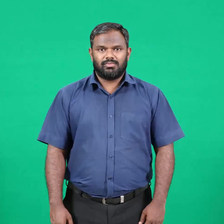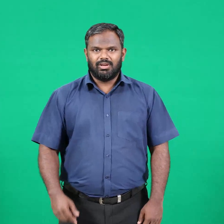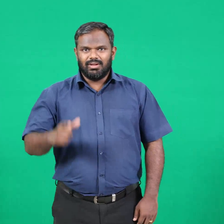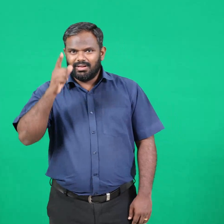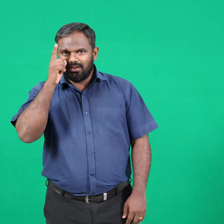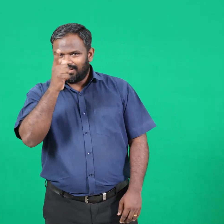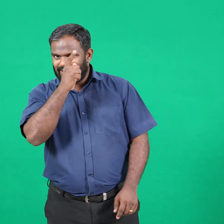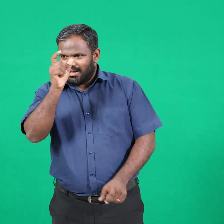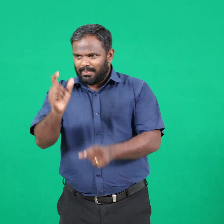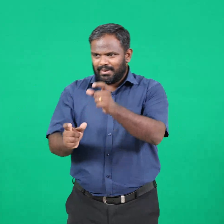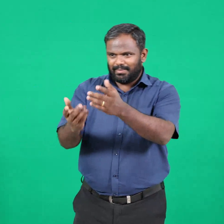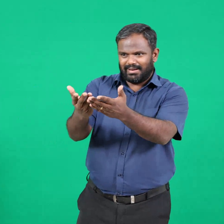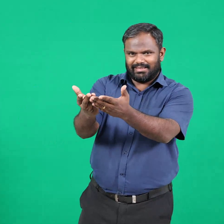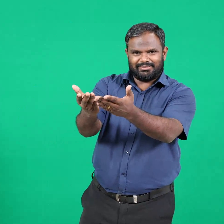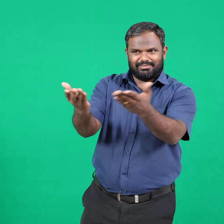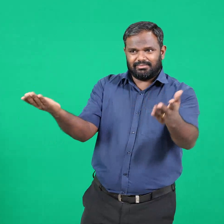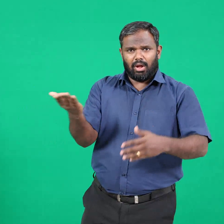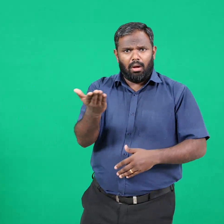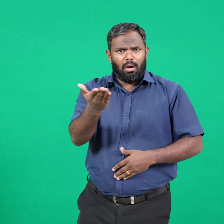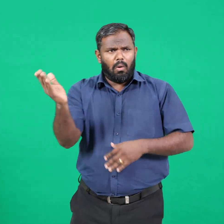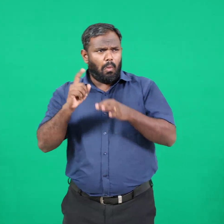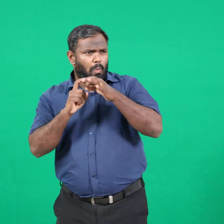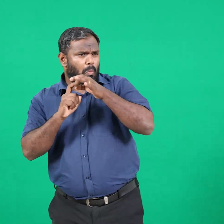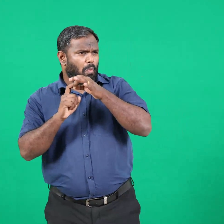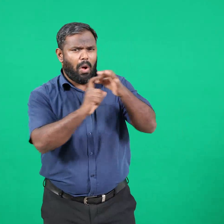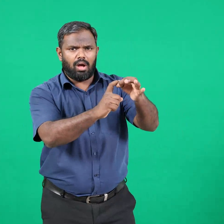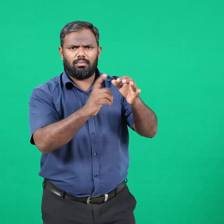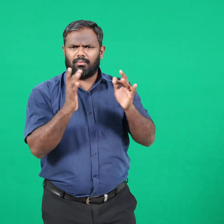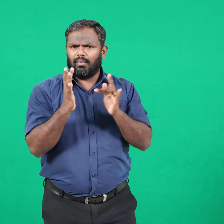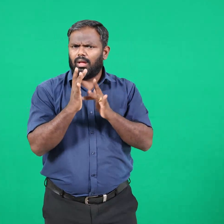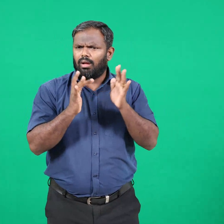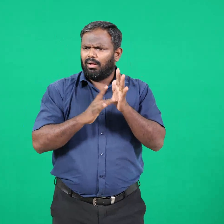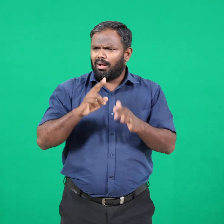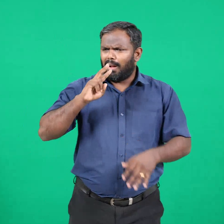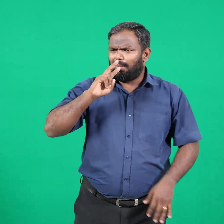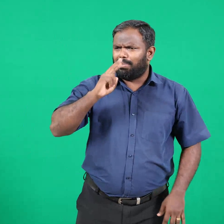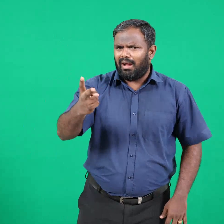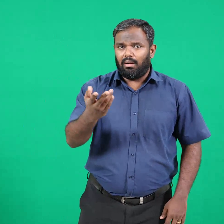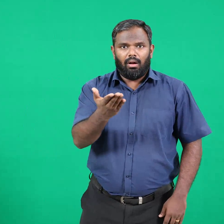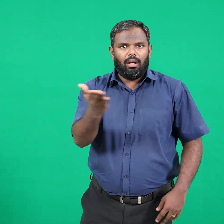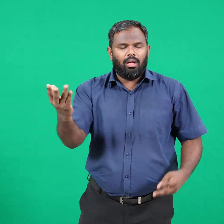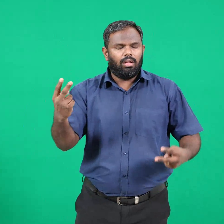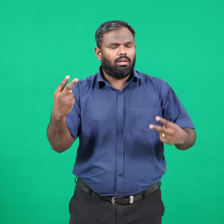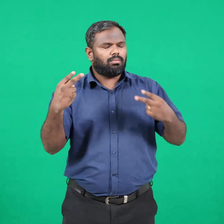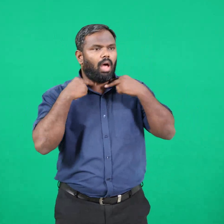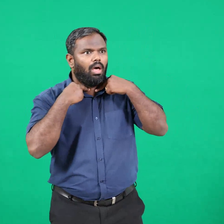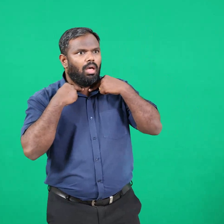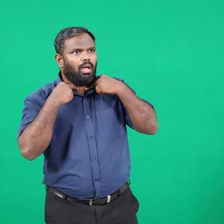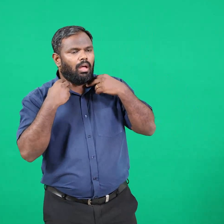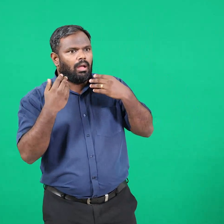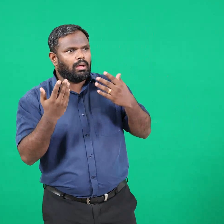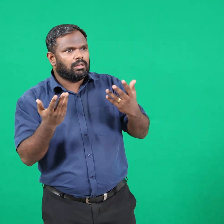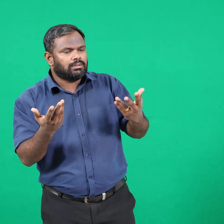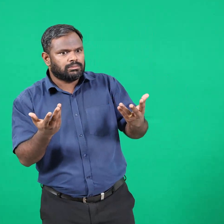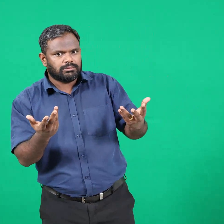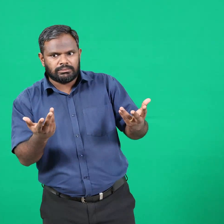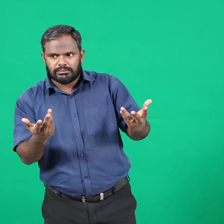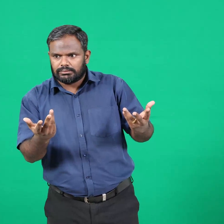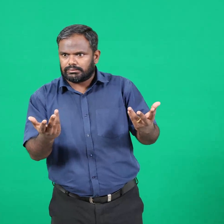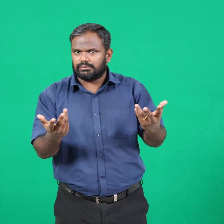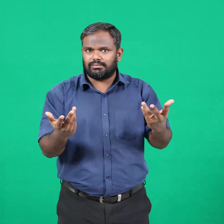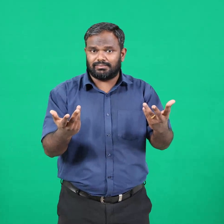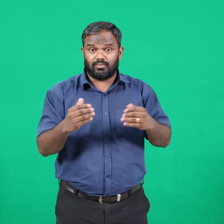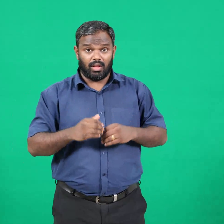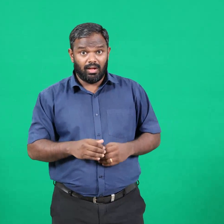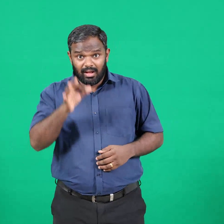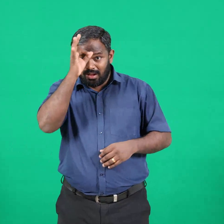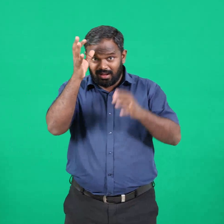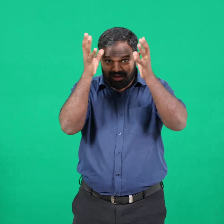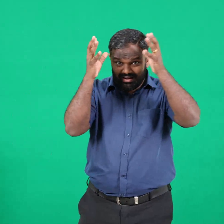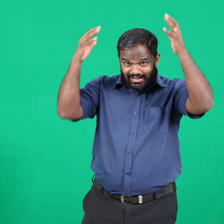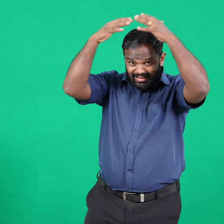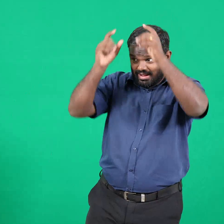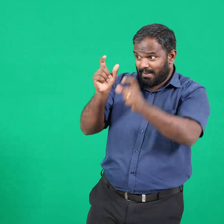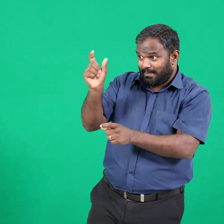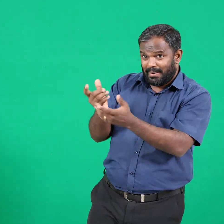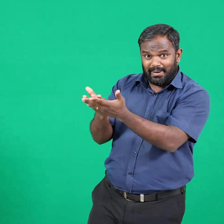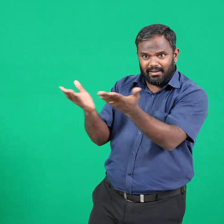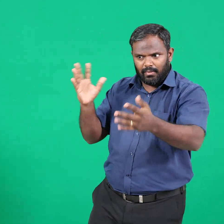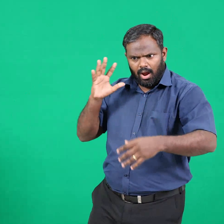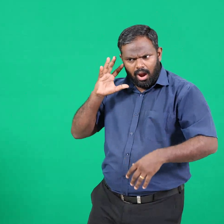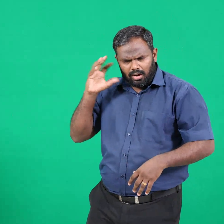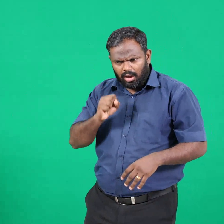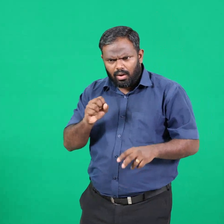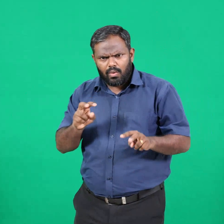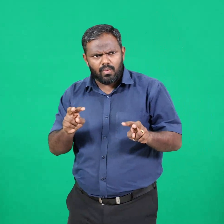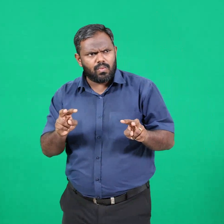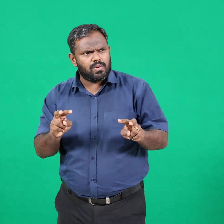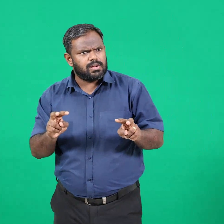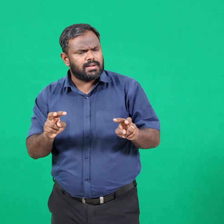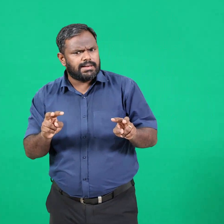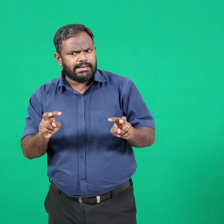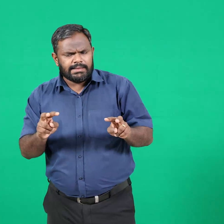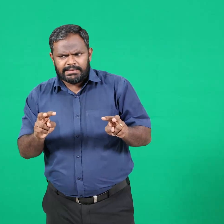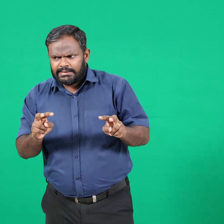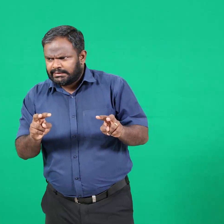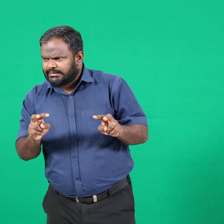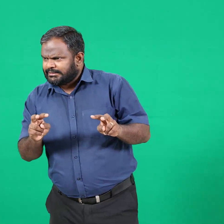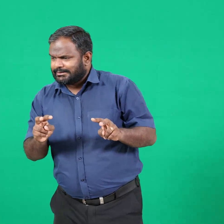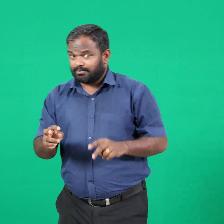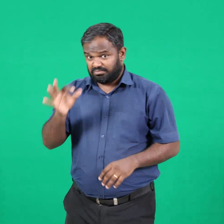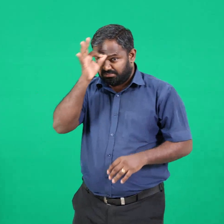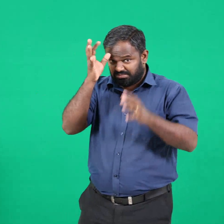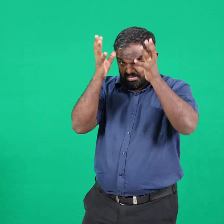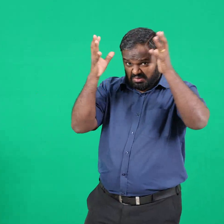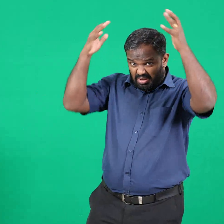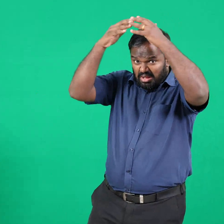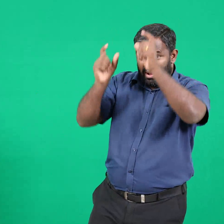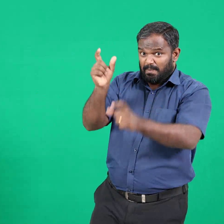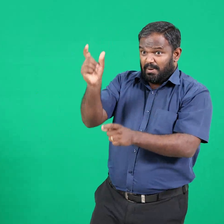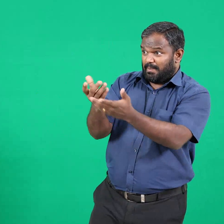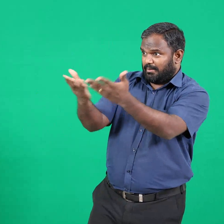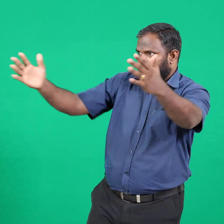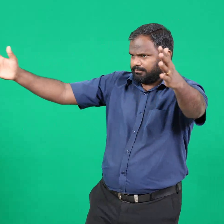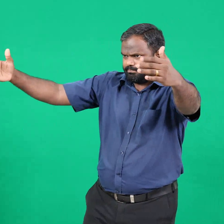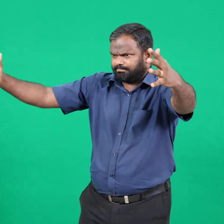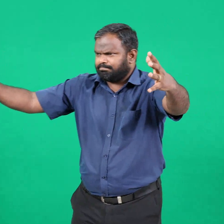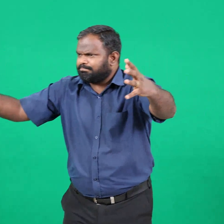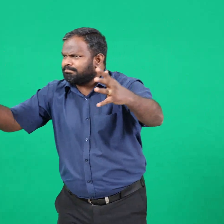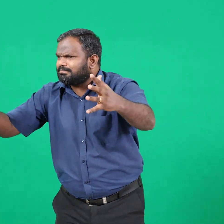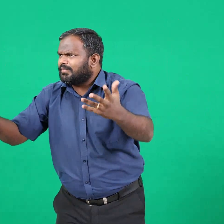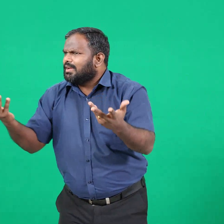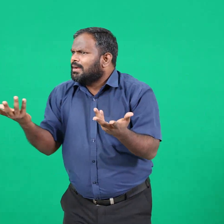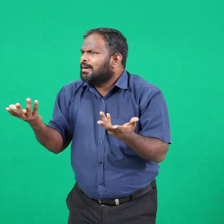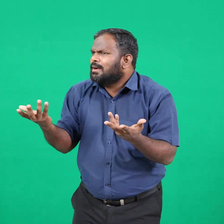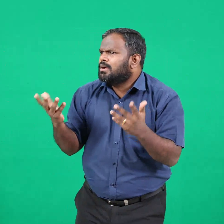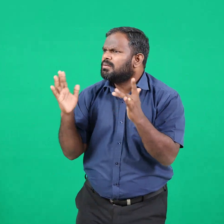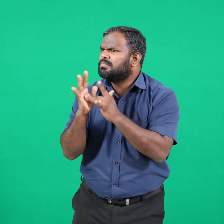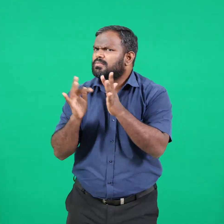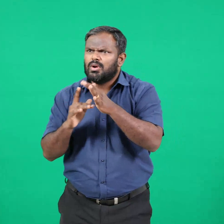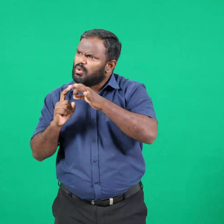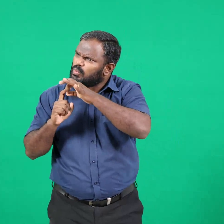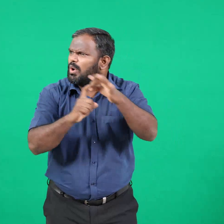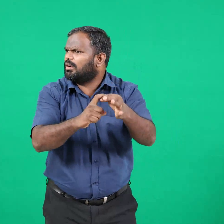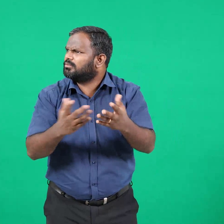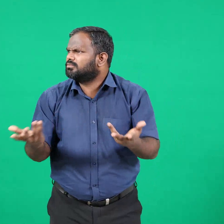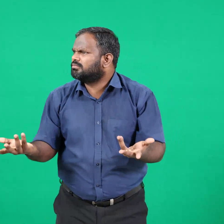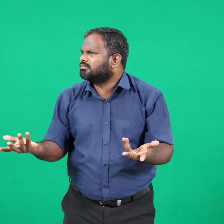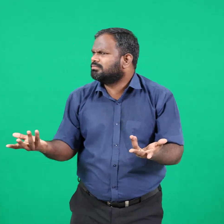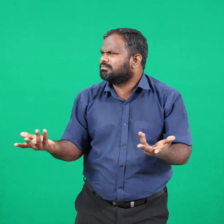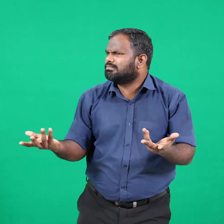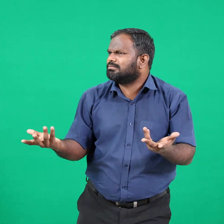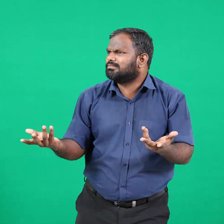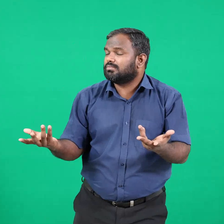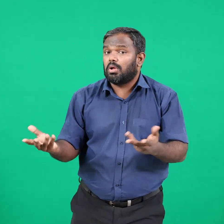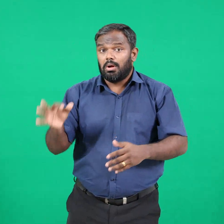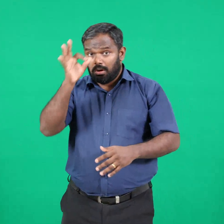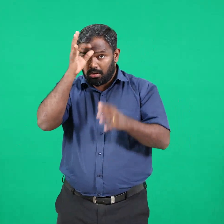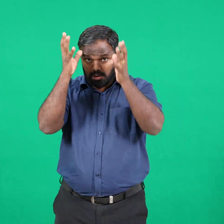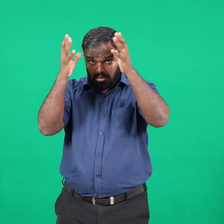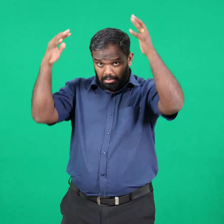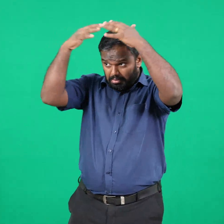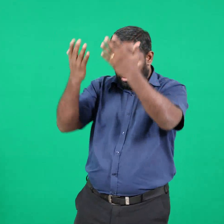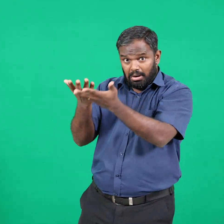And when the Pharisees heard that Jesus had silenced the Sadducees, they themselves gathered together.